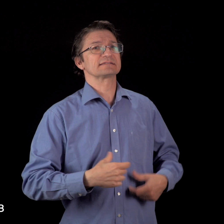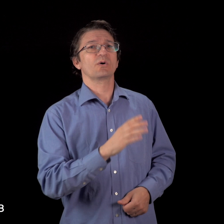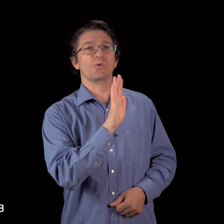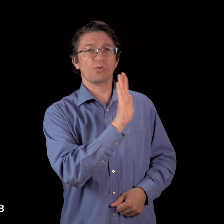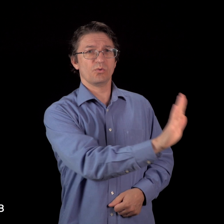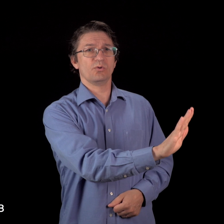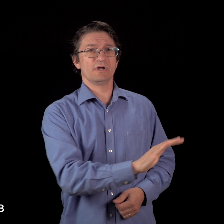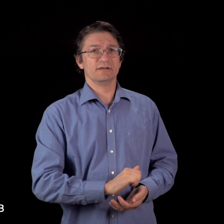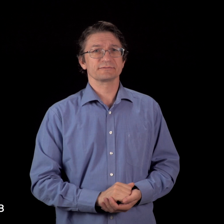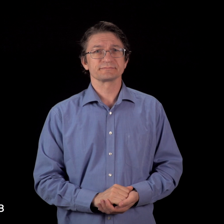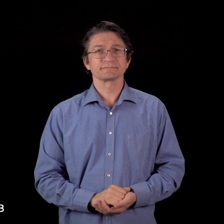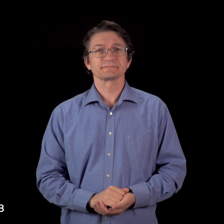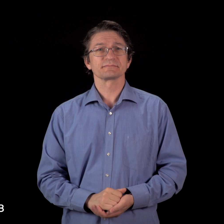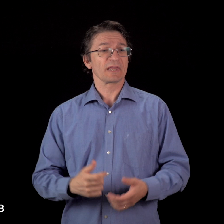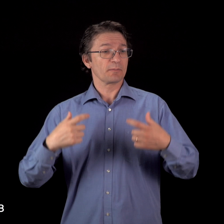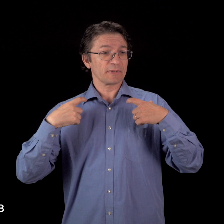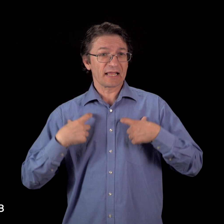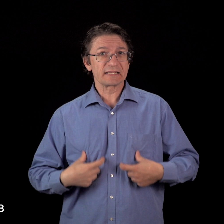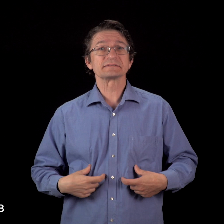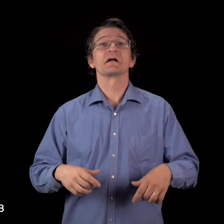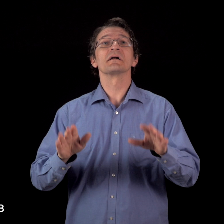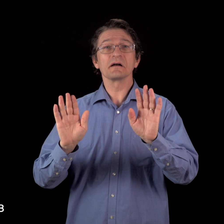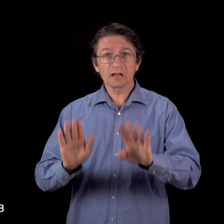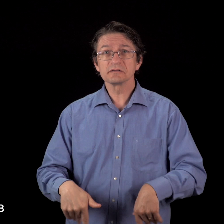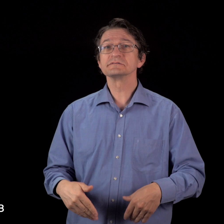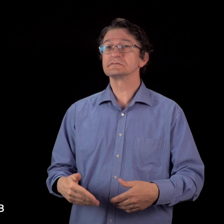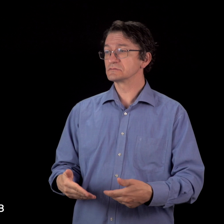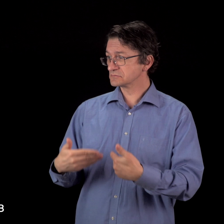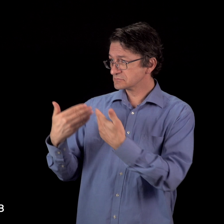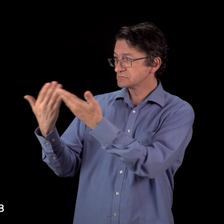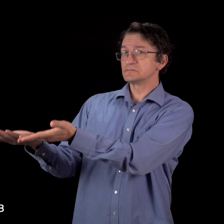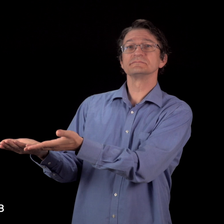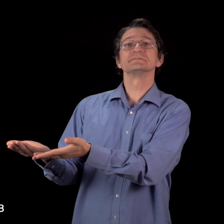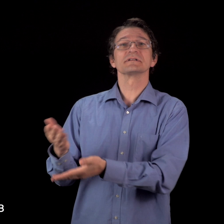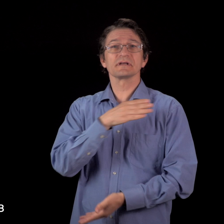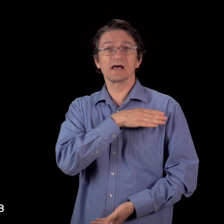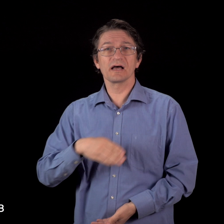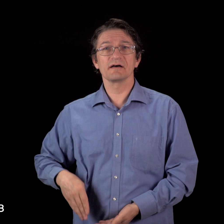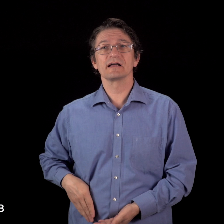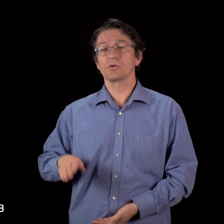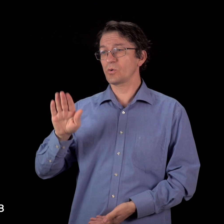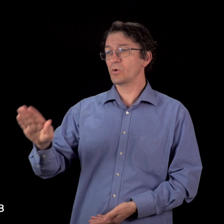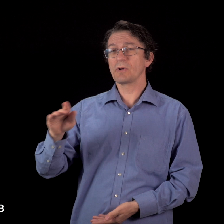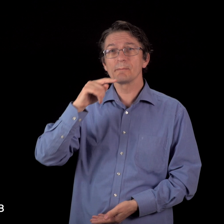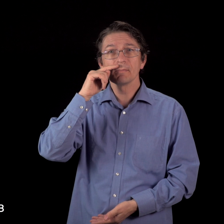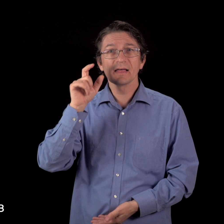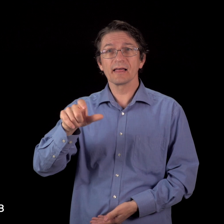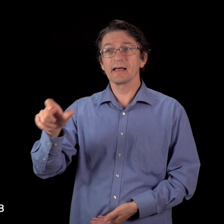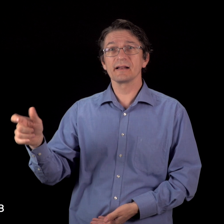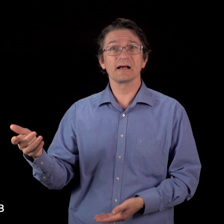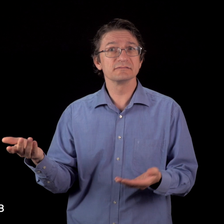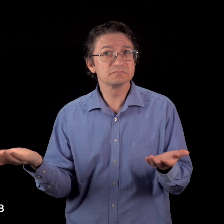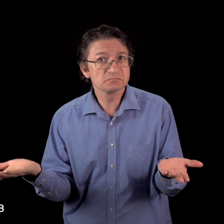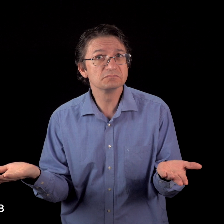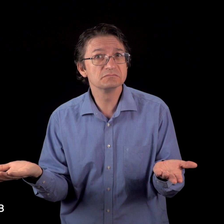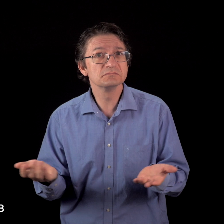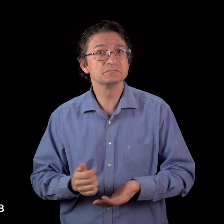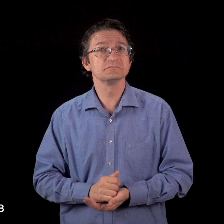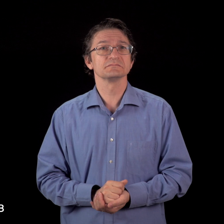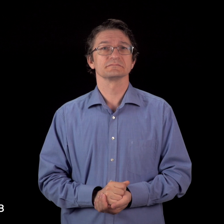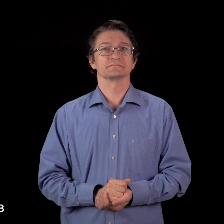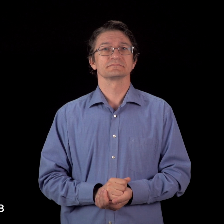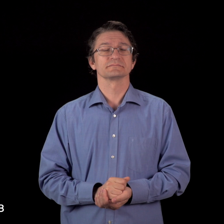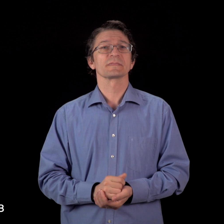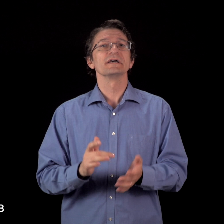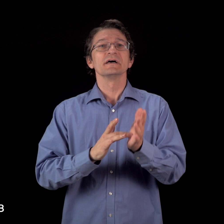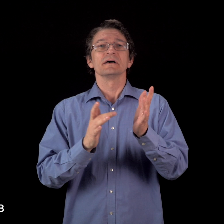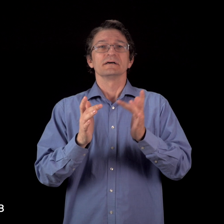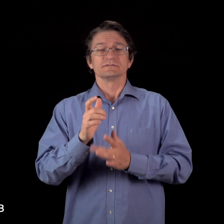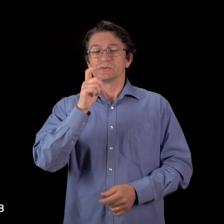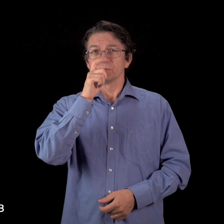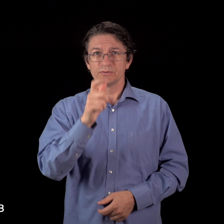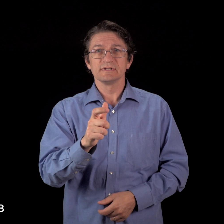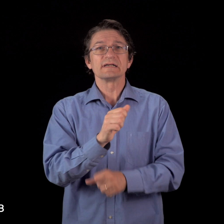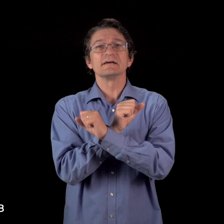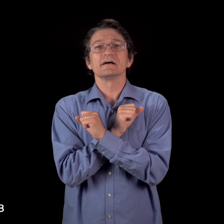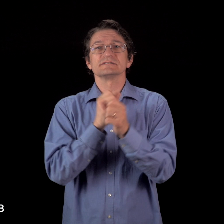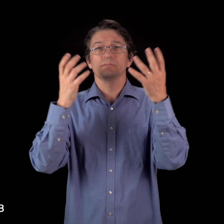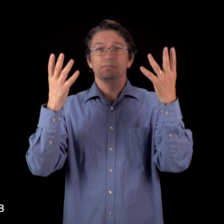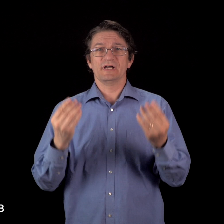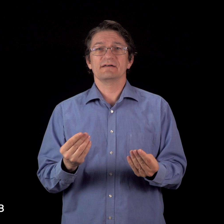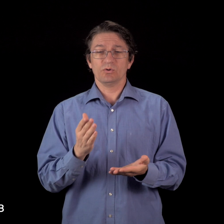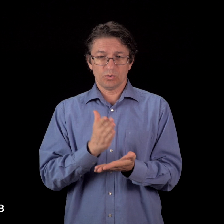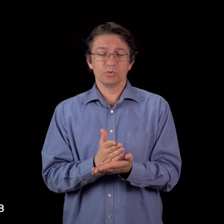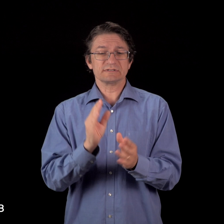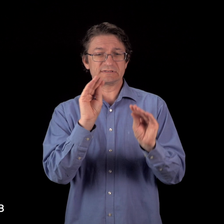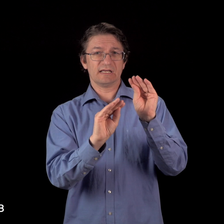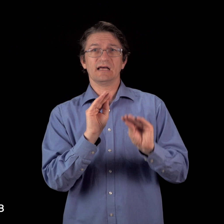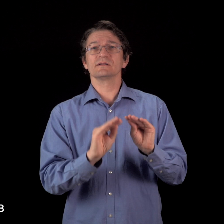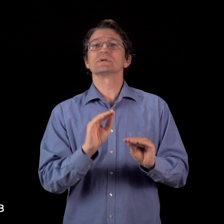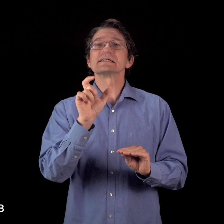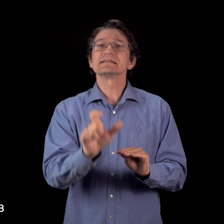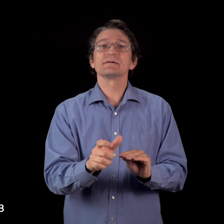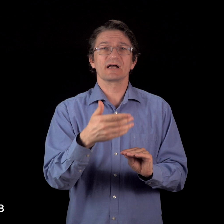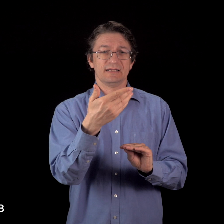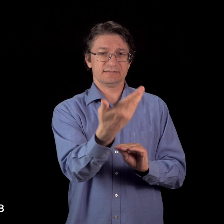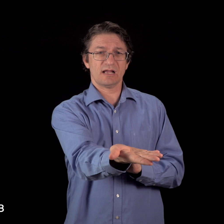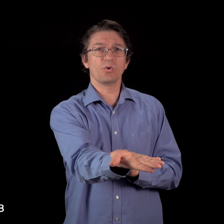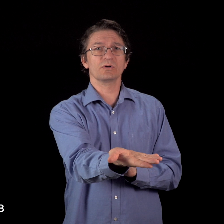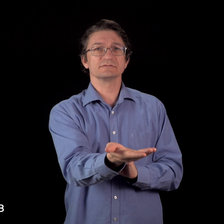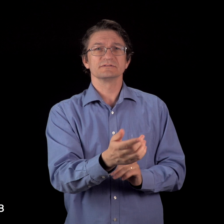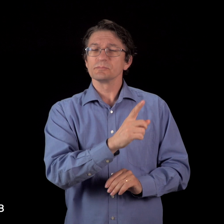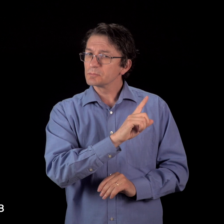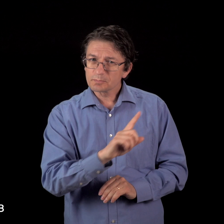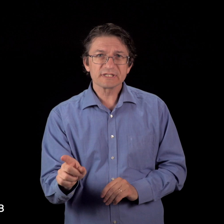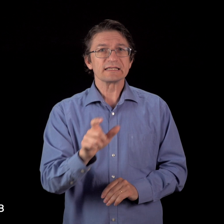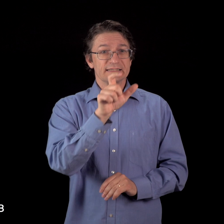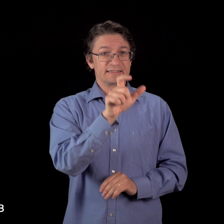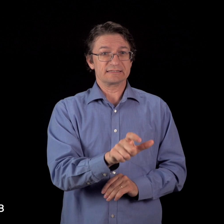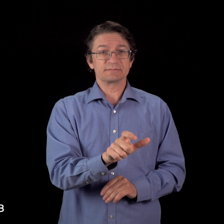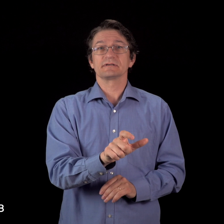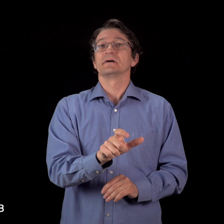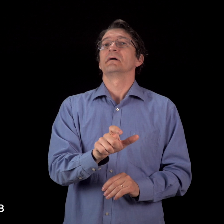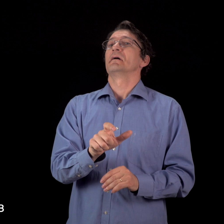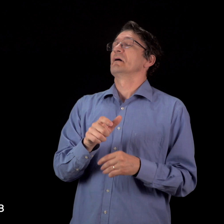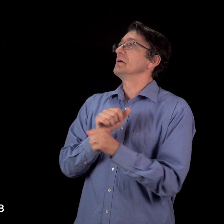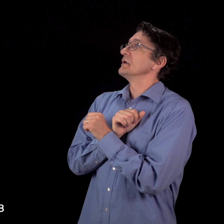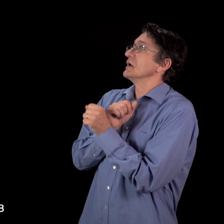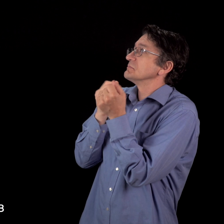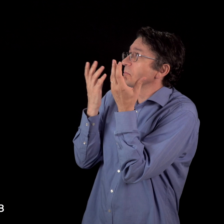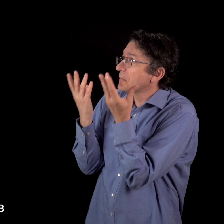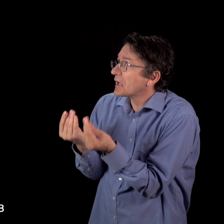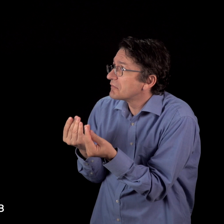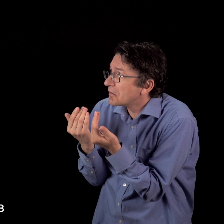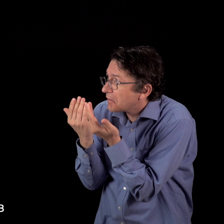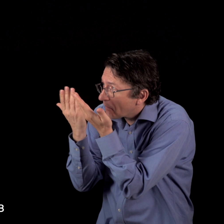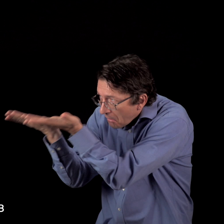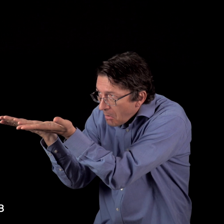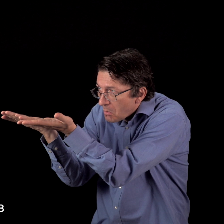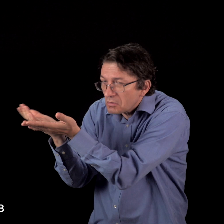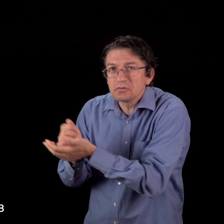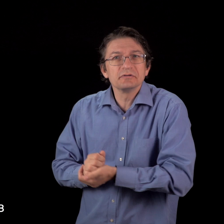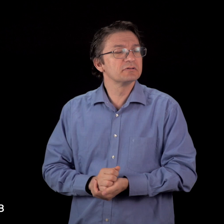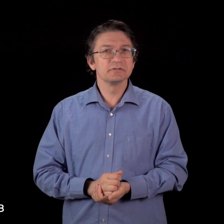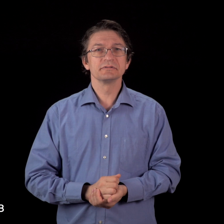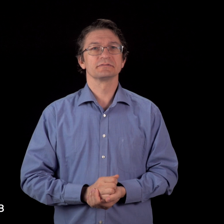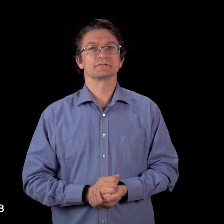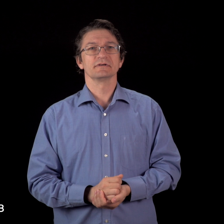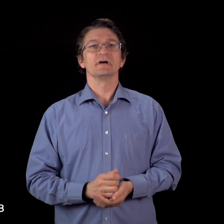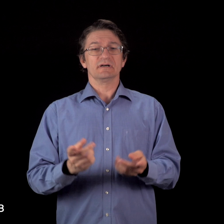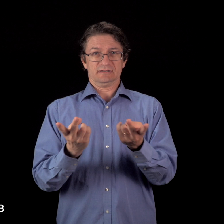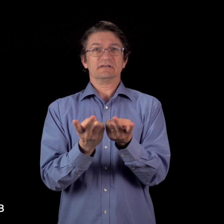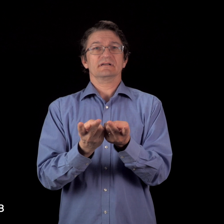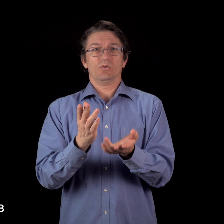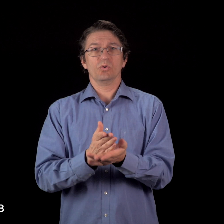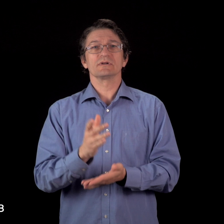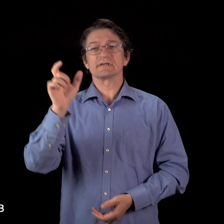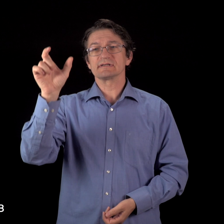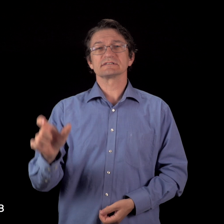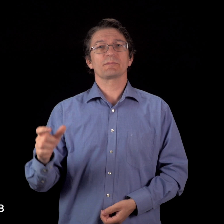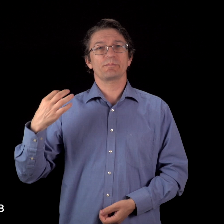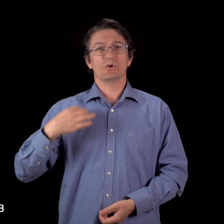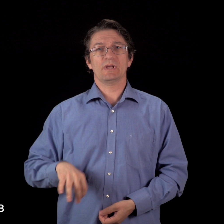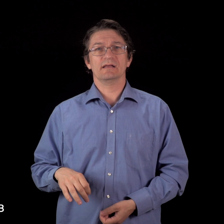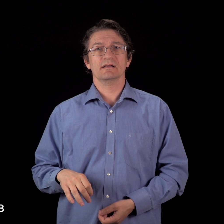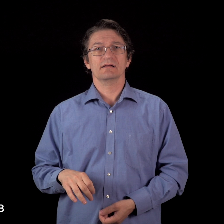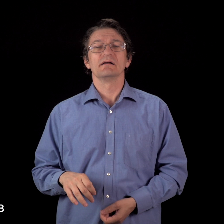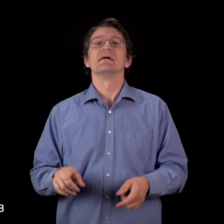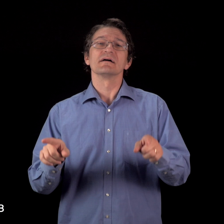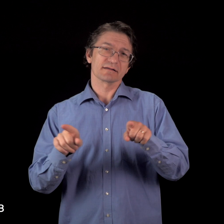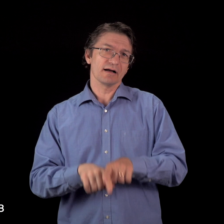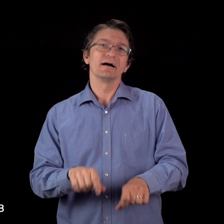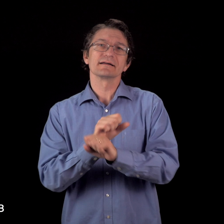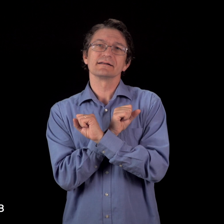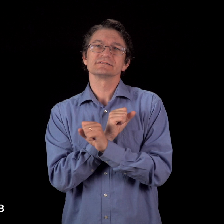And he gave some to his companions as well.” Then Jesus declared, “The Sabbath was made for man, not man for the Sabbath.